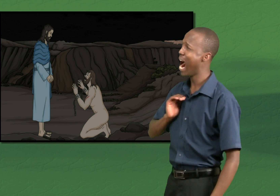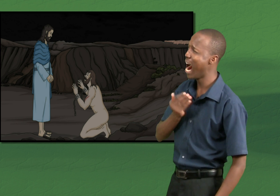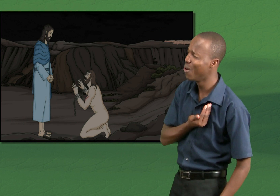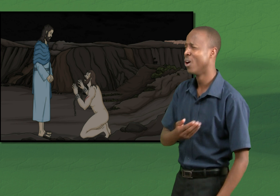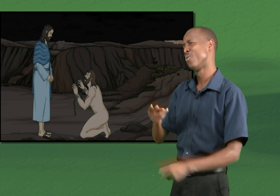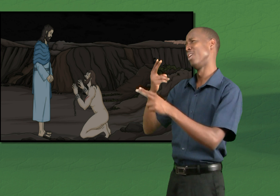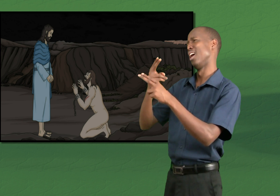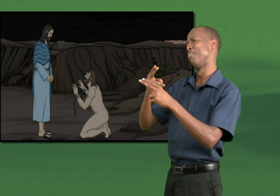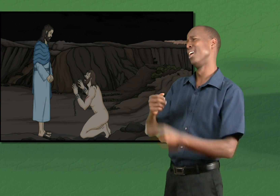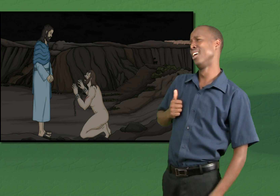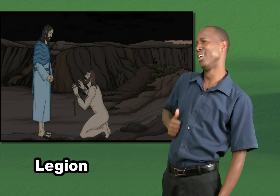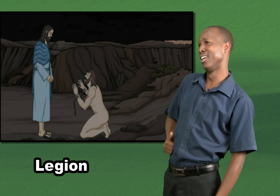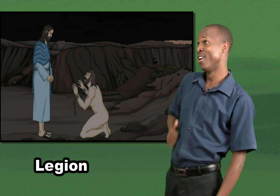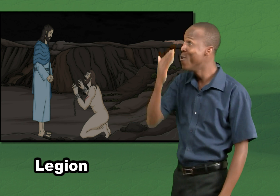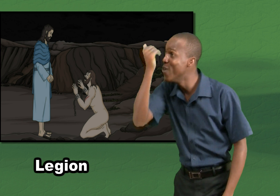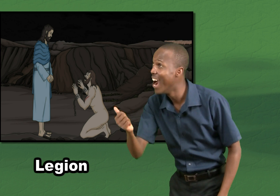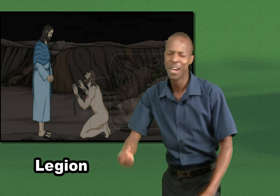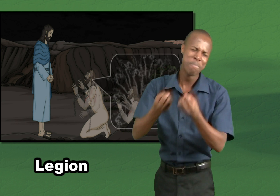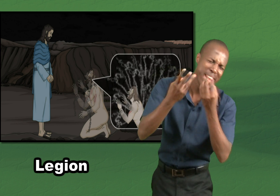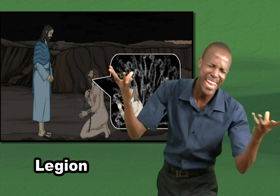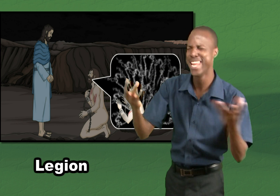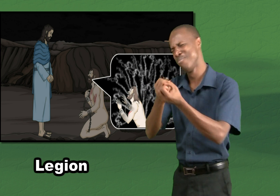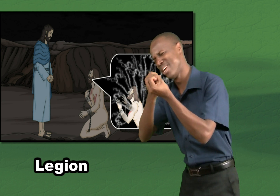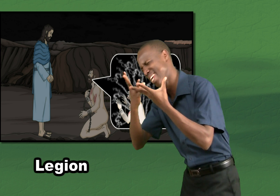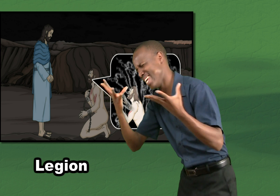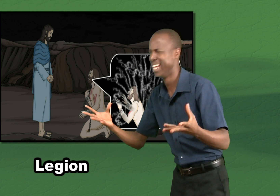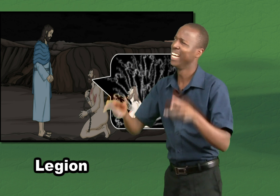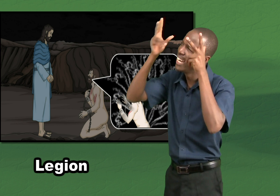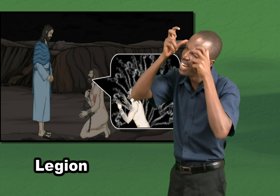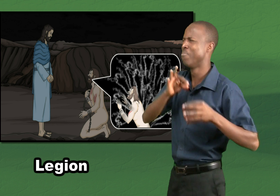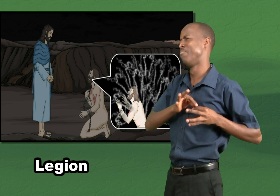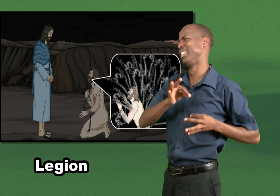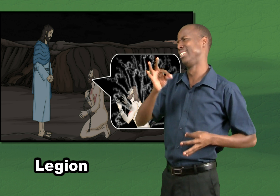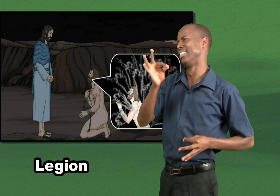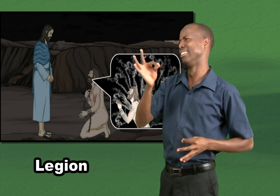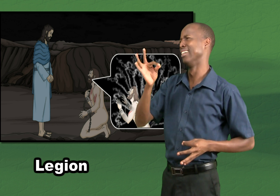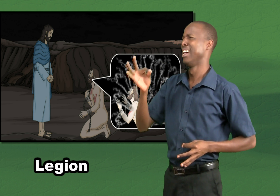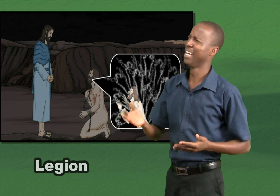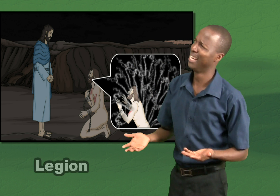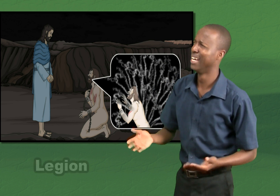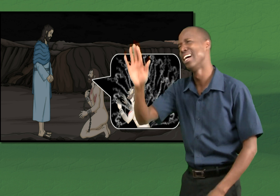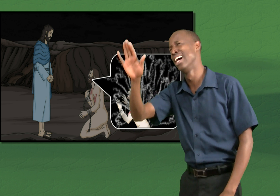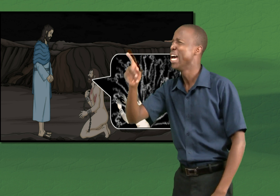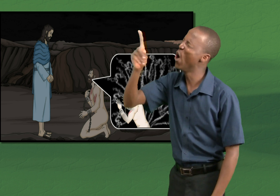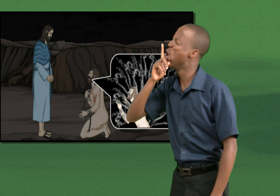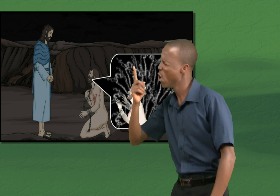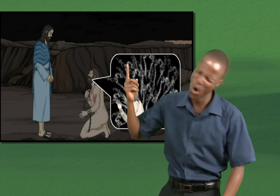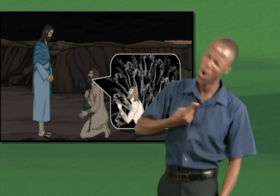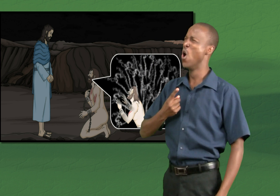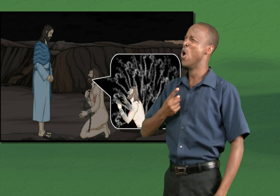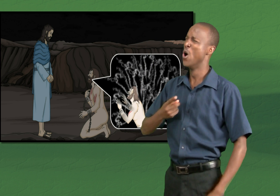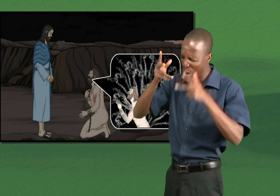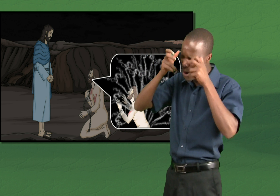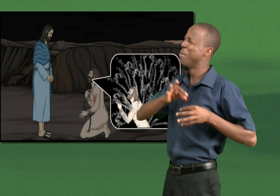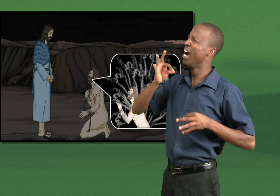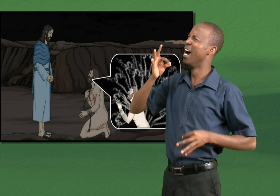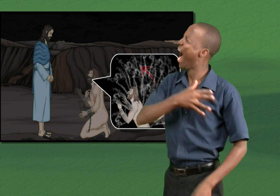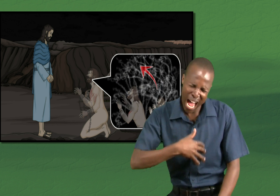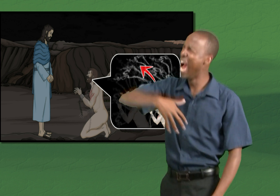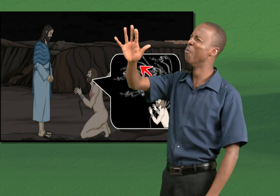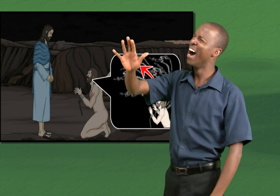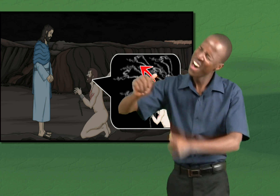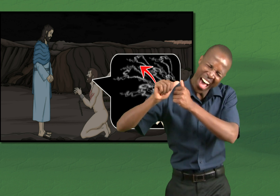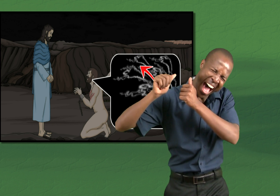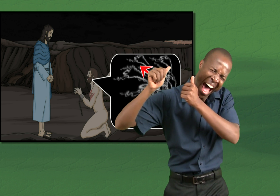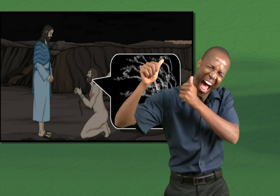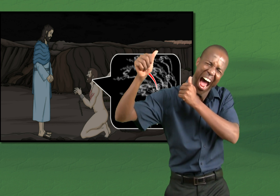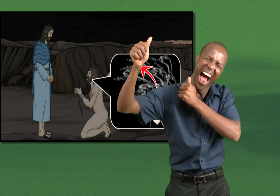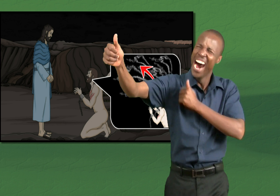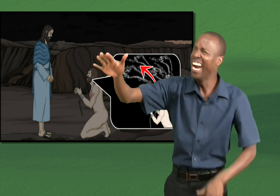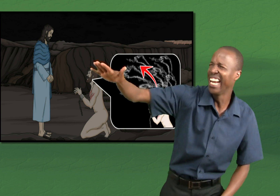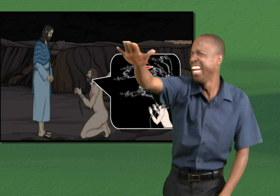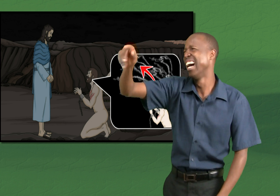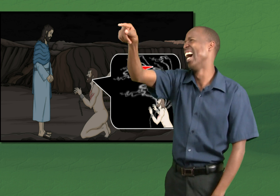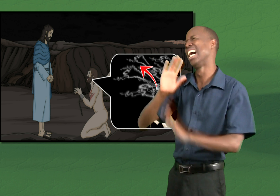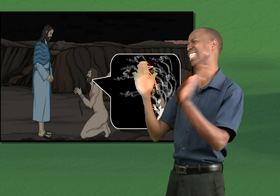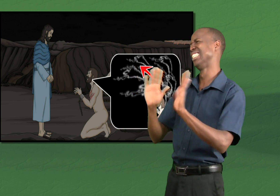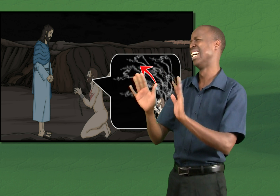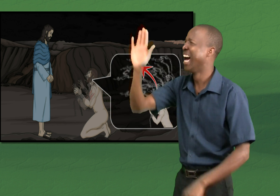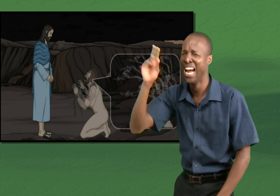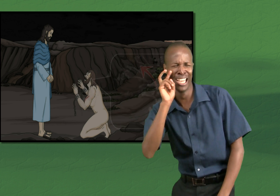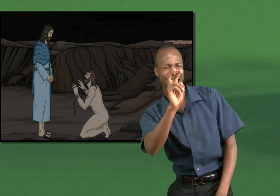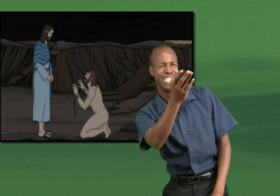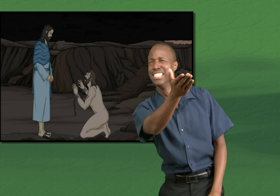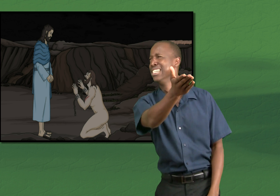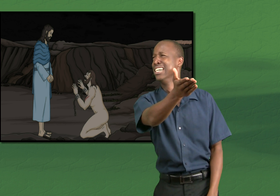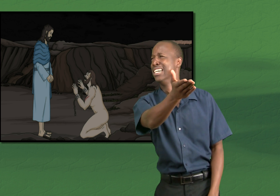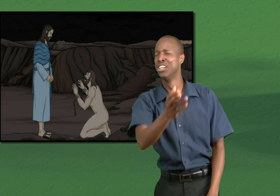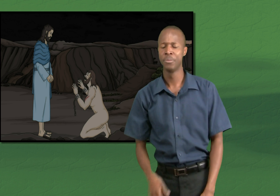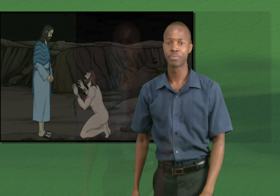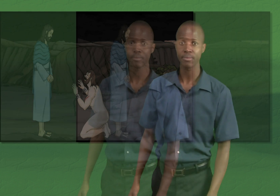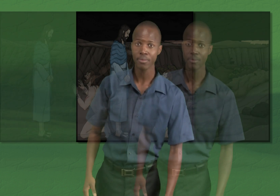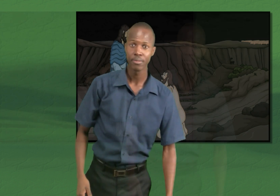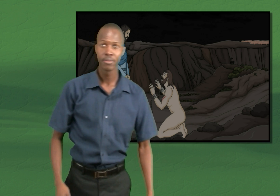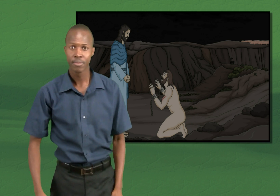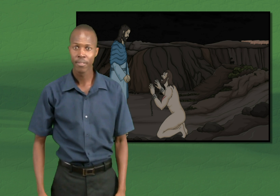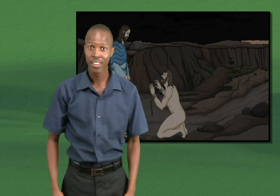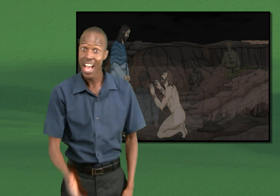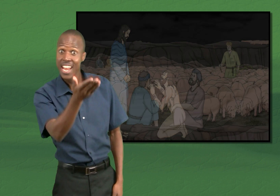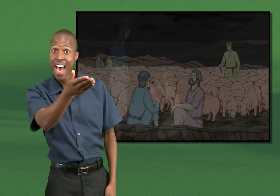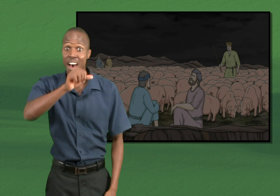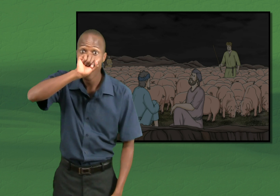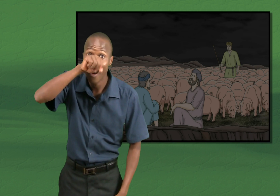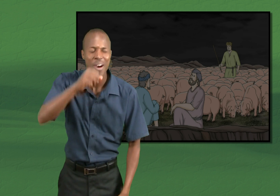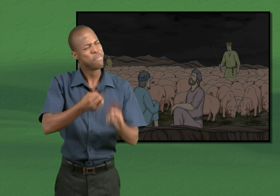“My name is Legion,” he replied, “for we are many.” And he begged Jesus repeatedly not to send them out of that region.